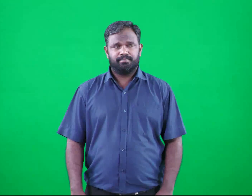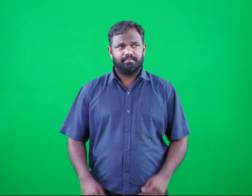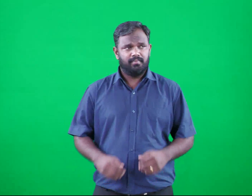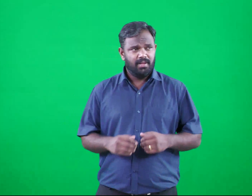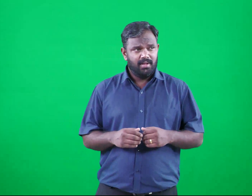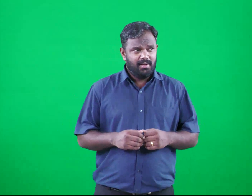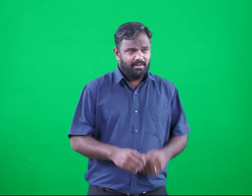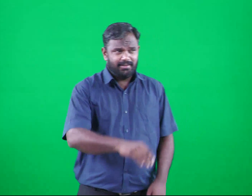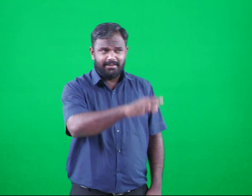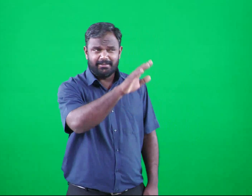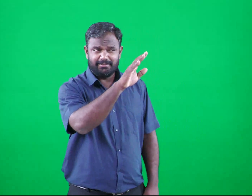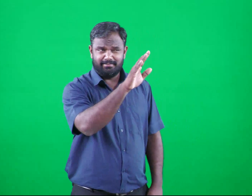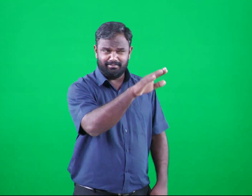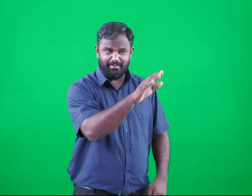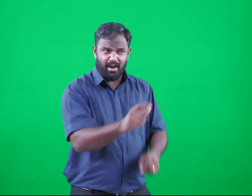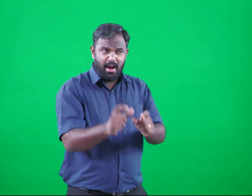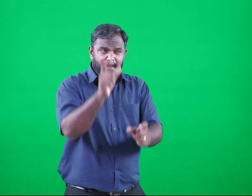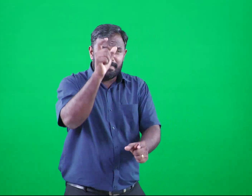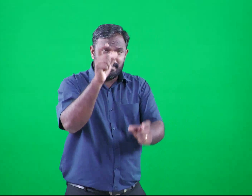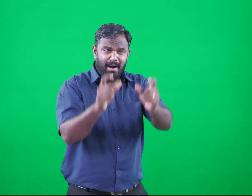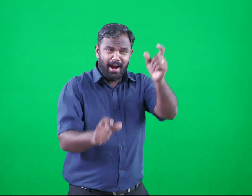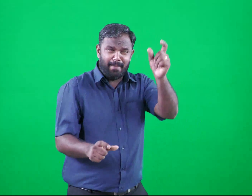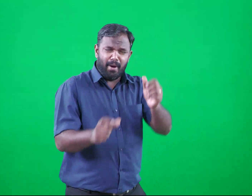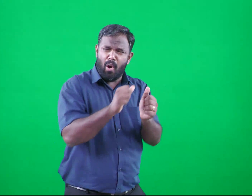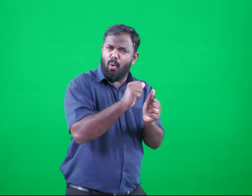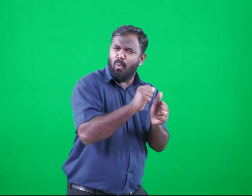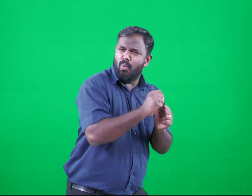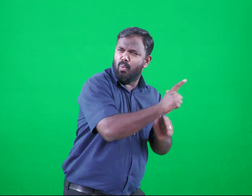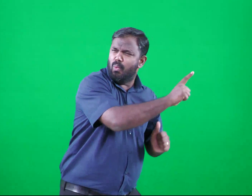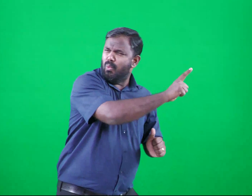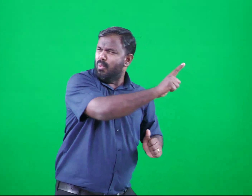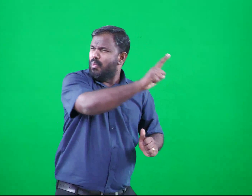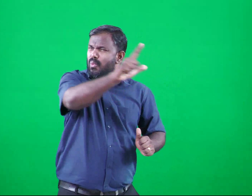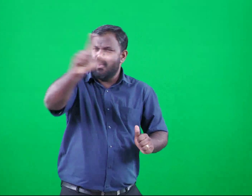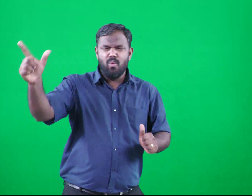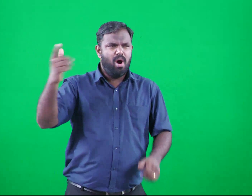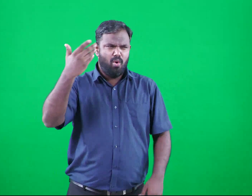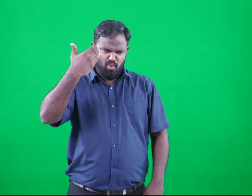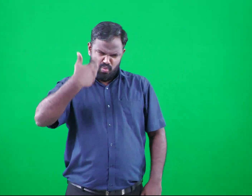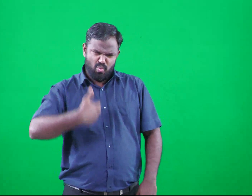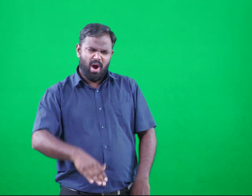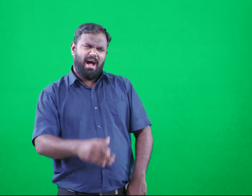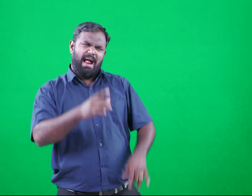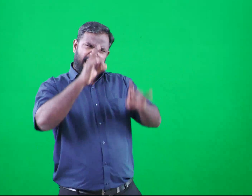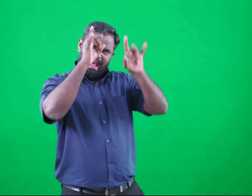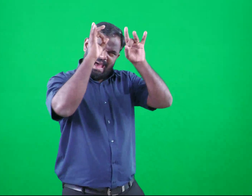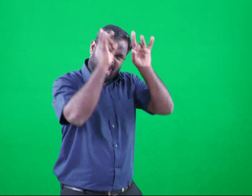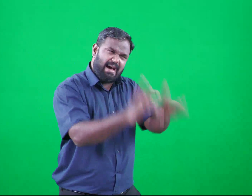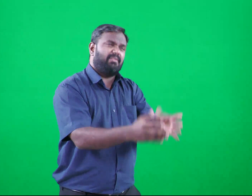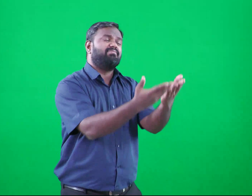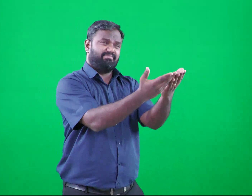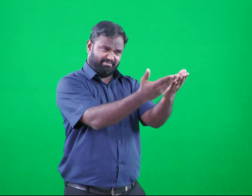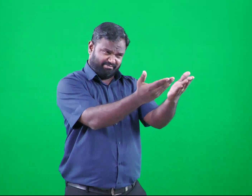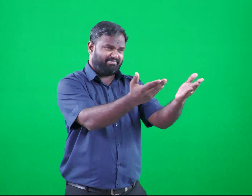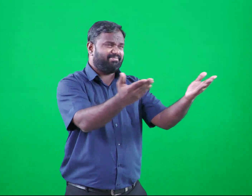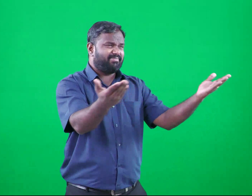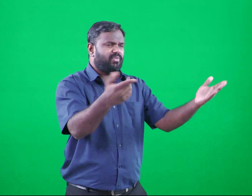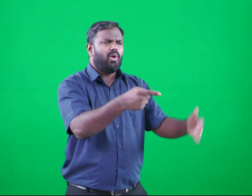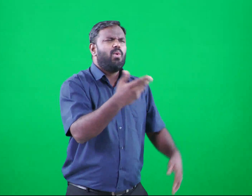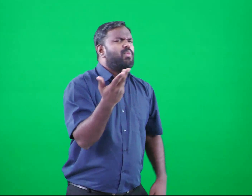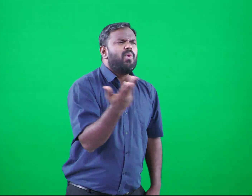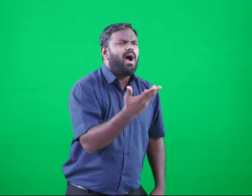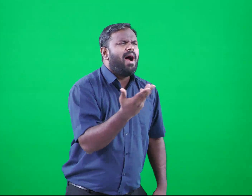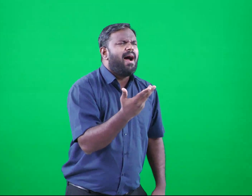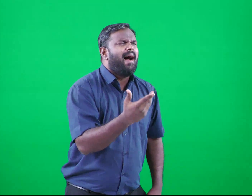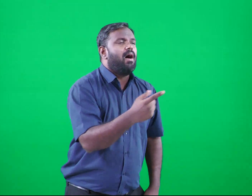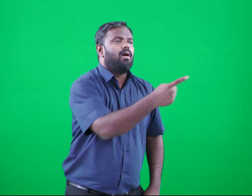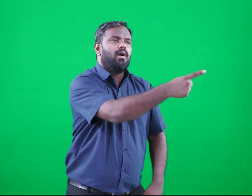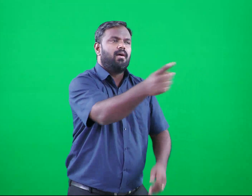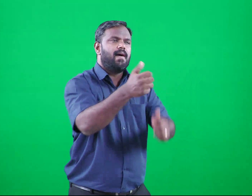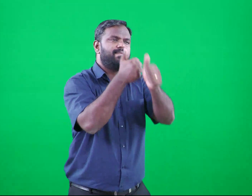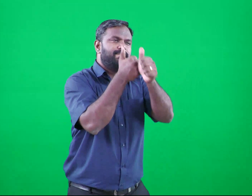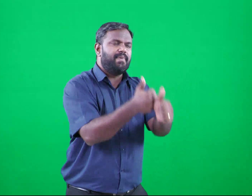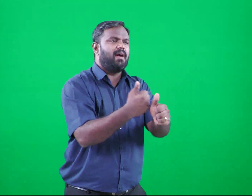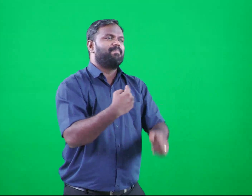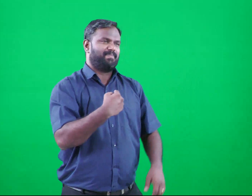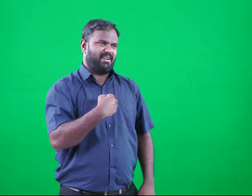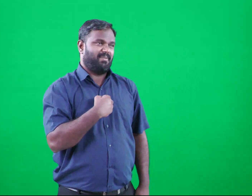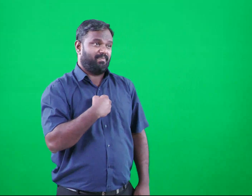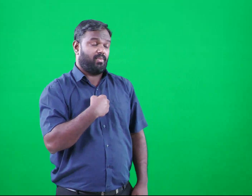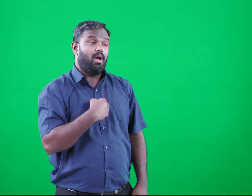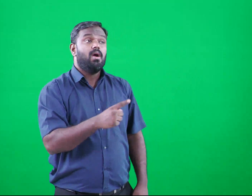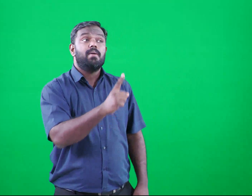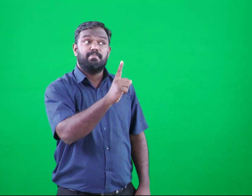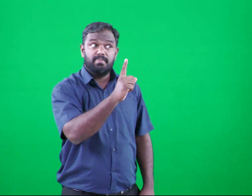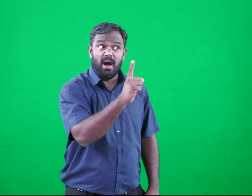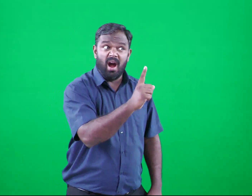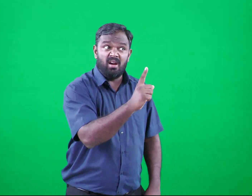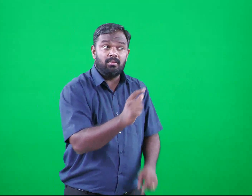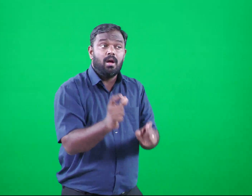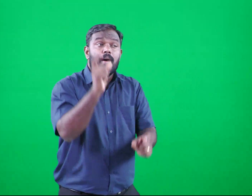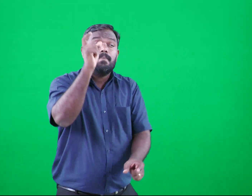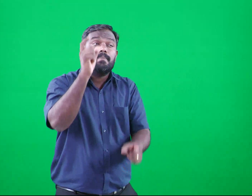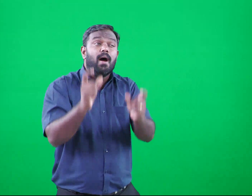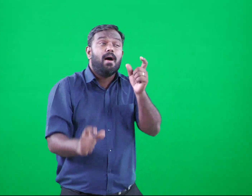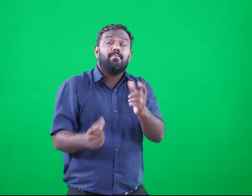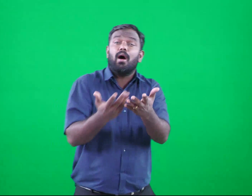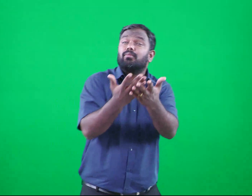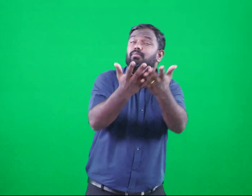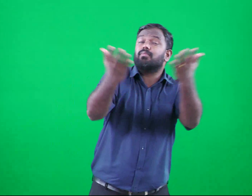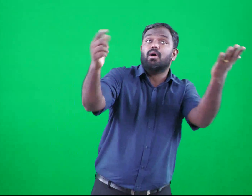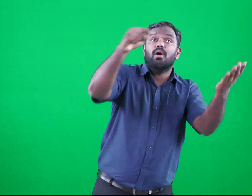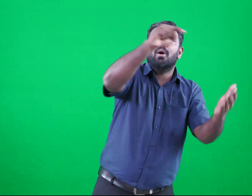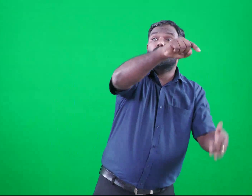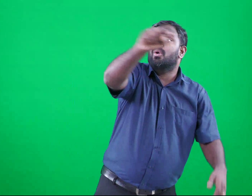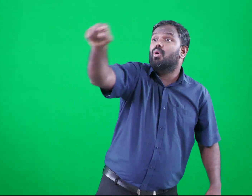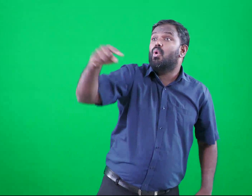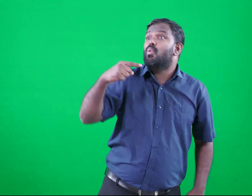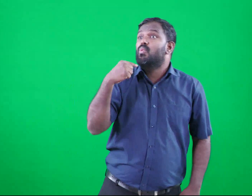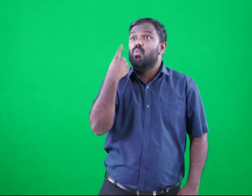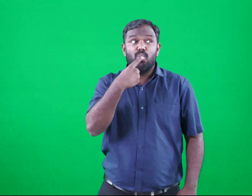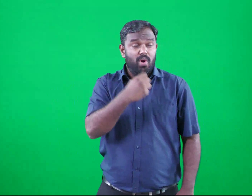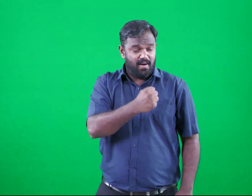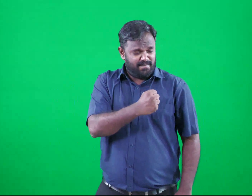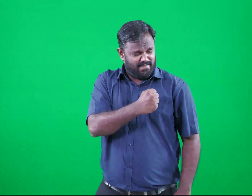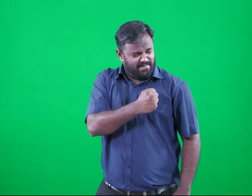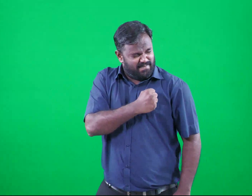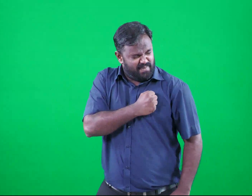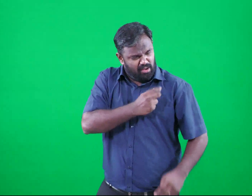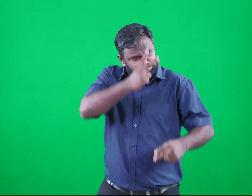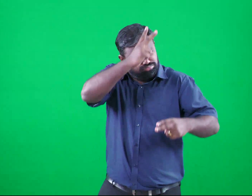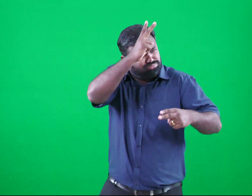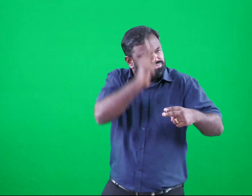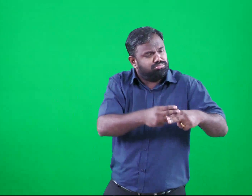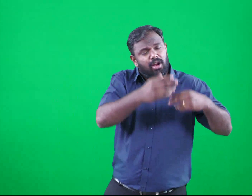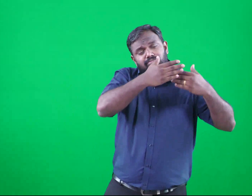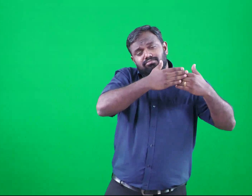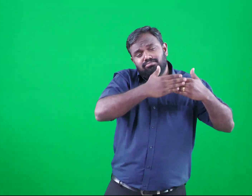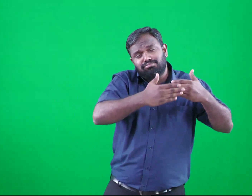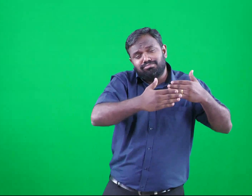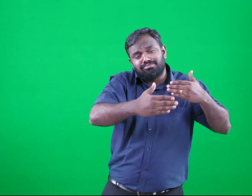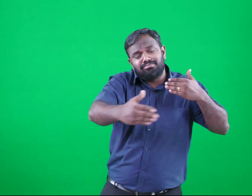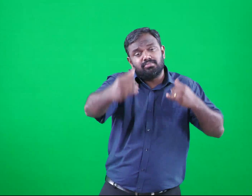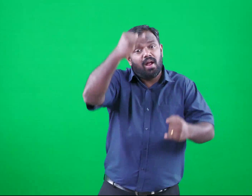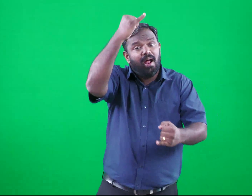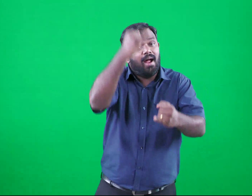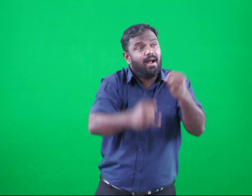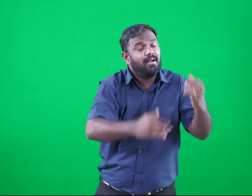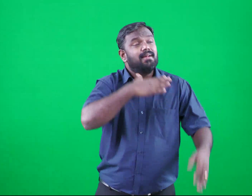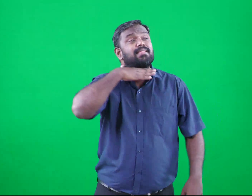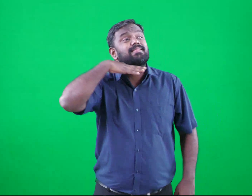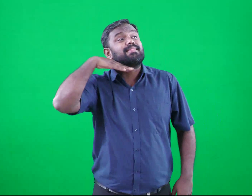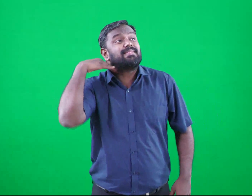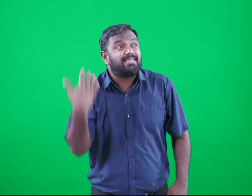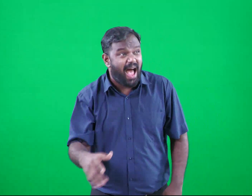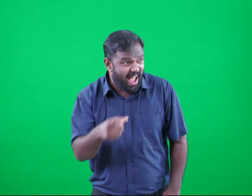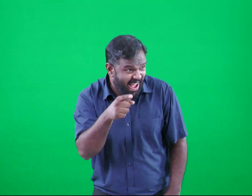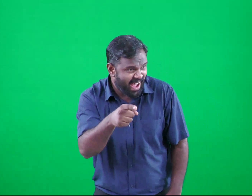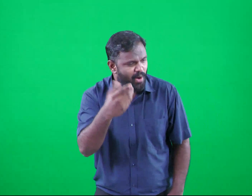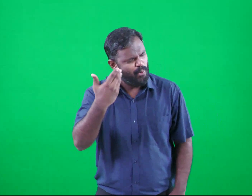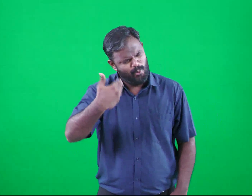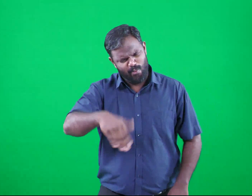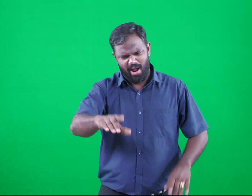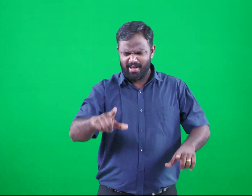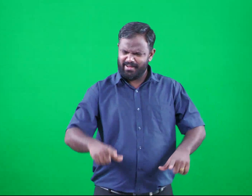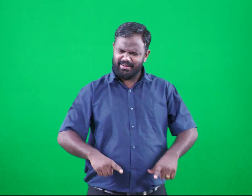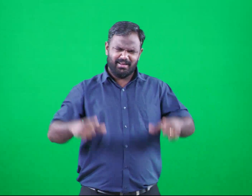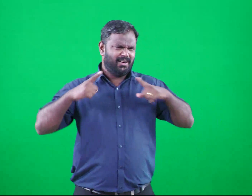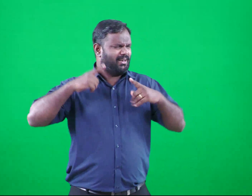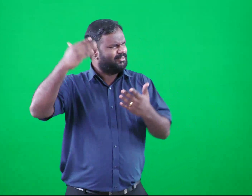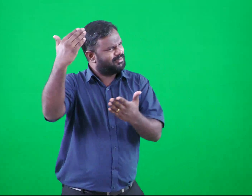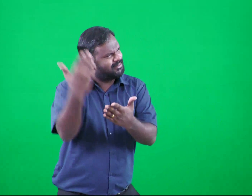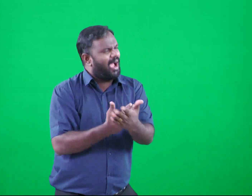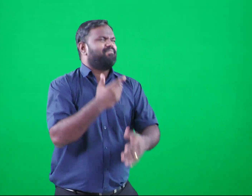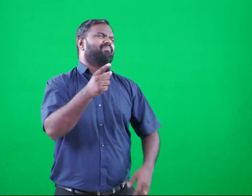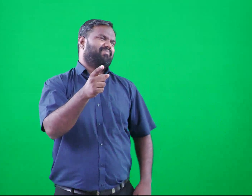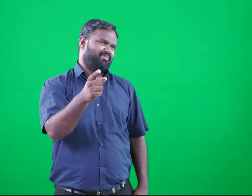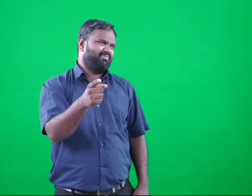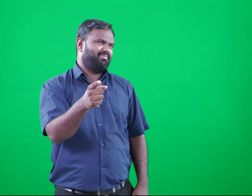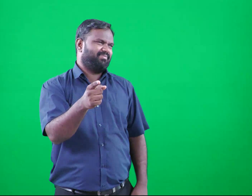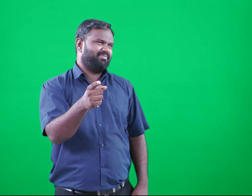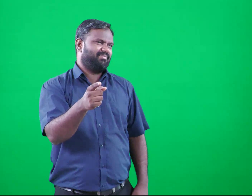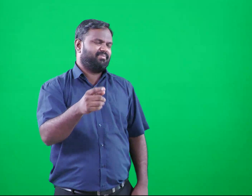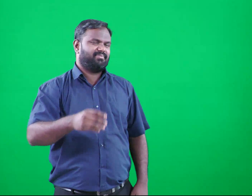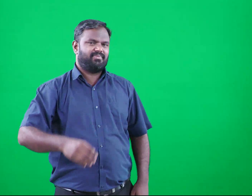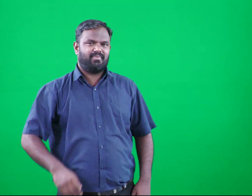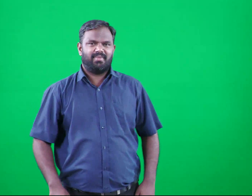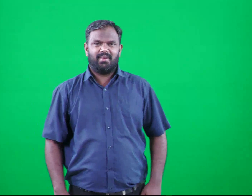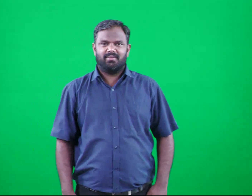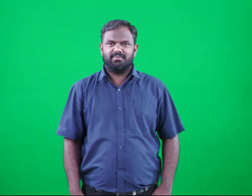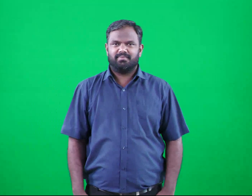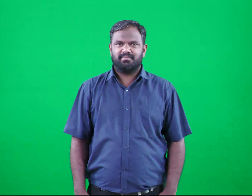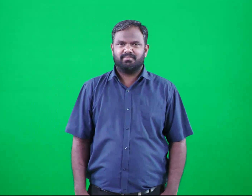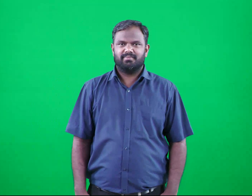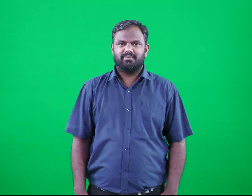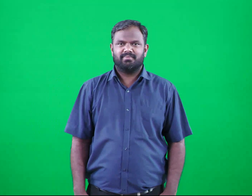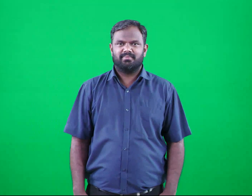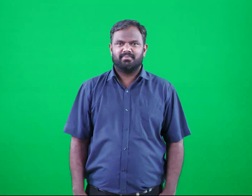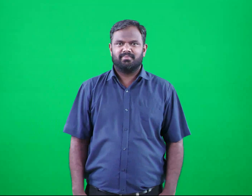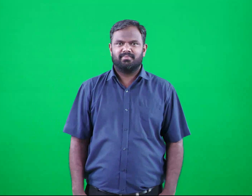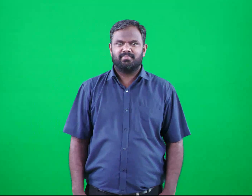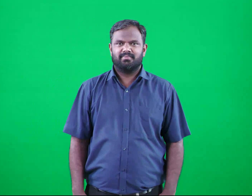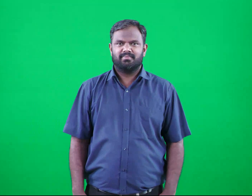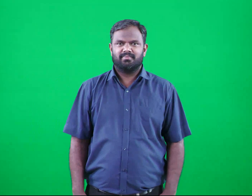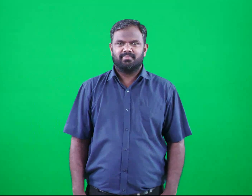You will be hated by everyone because of My name, but the one who perseveres to the end will be saved.